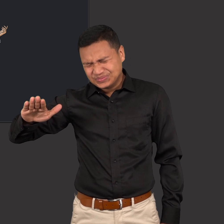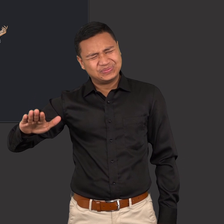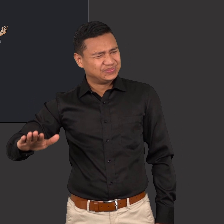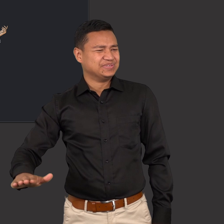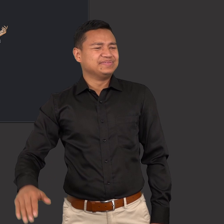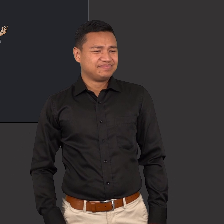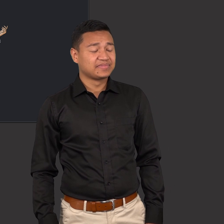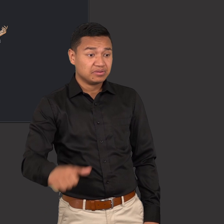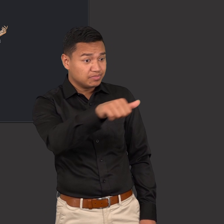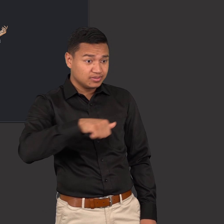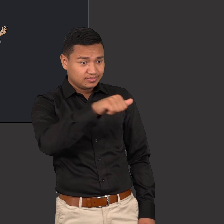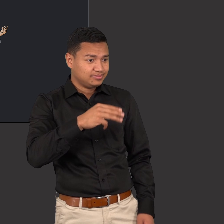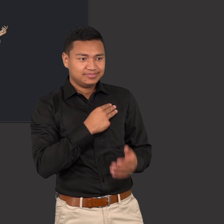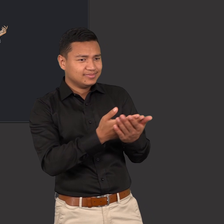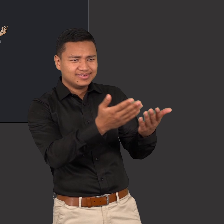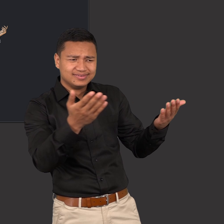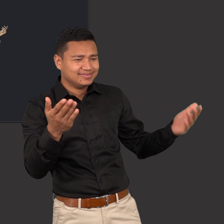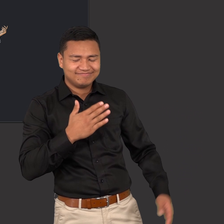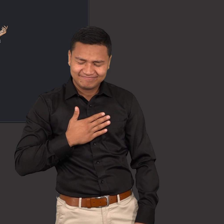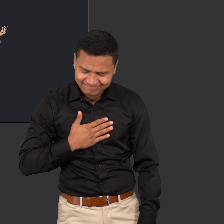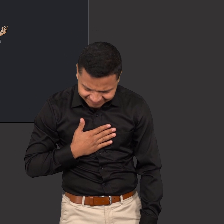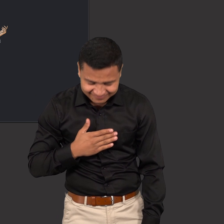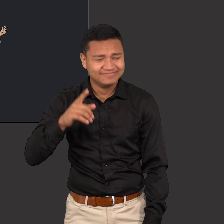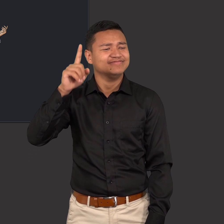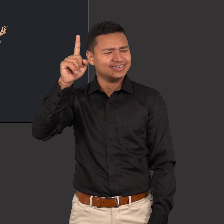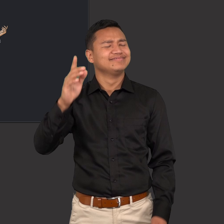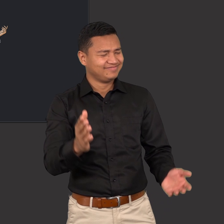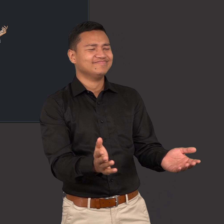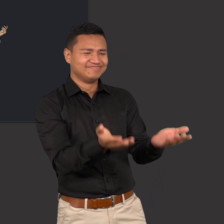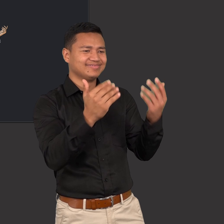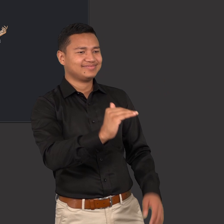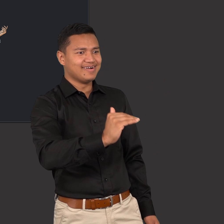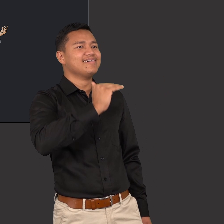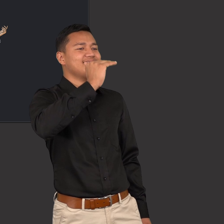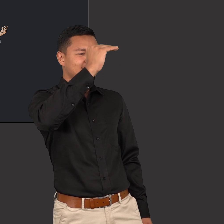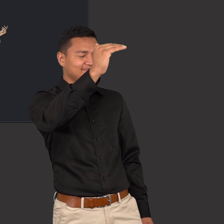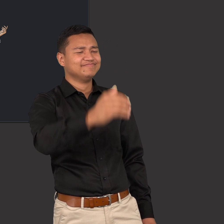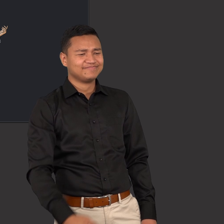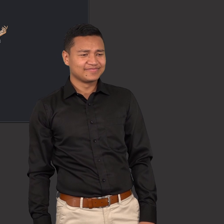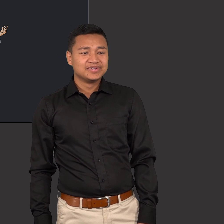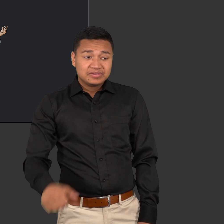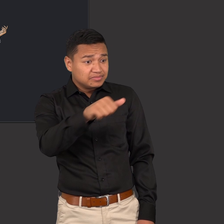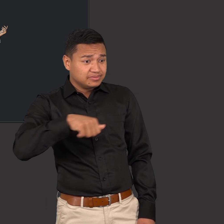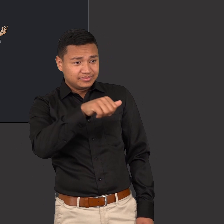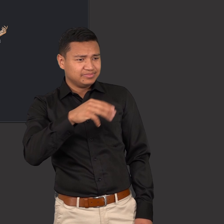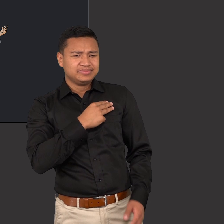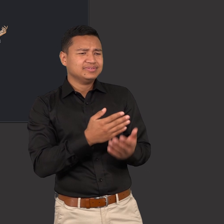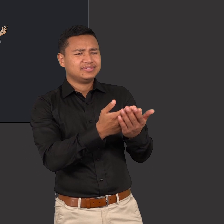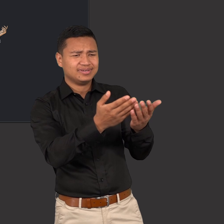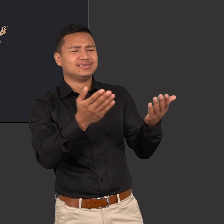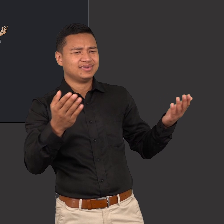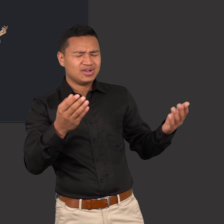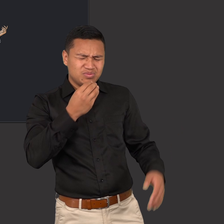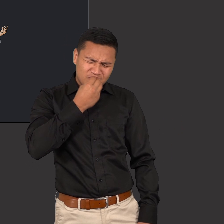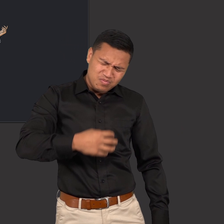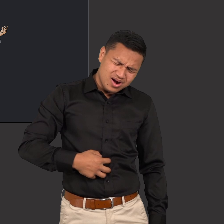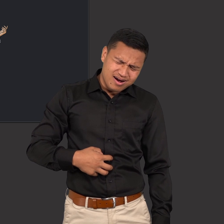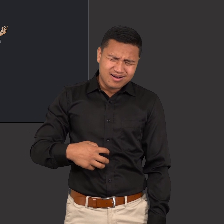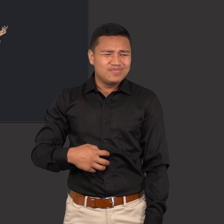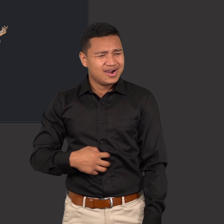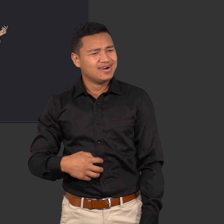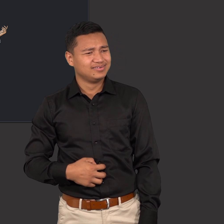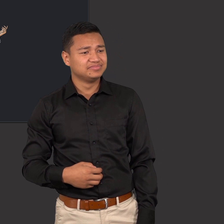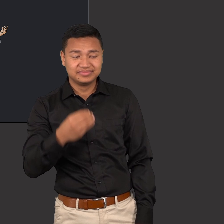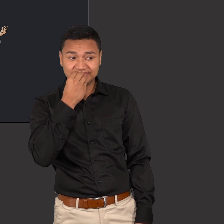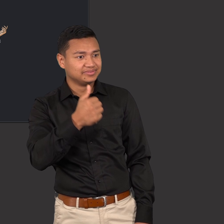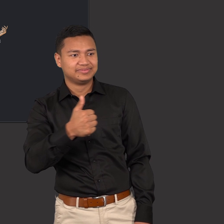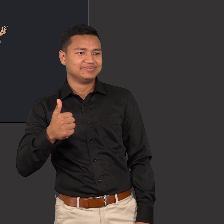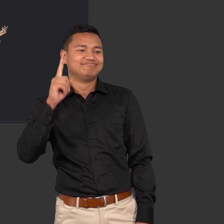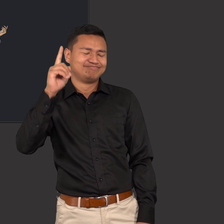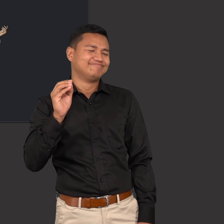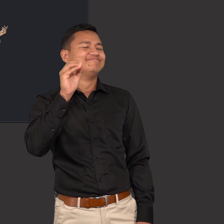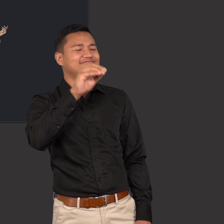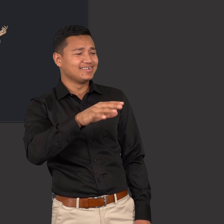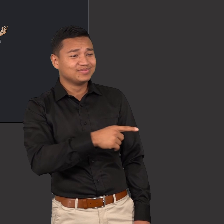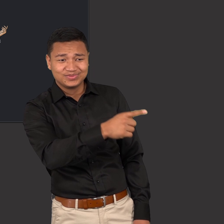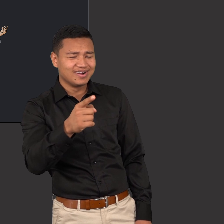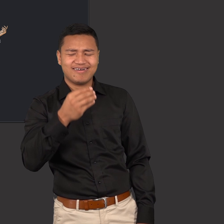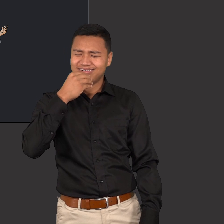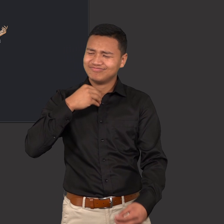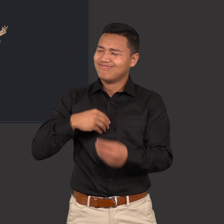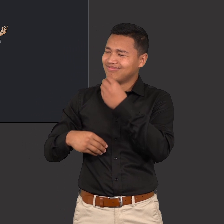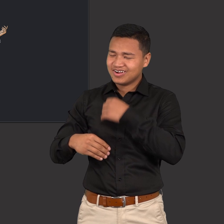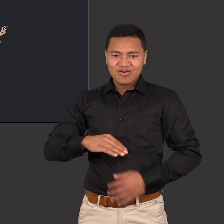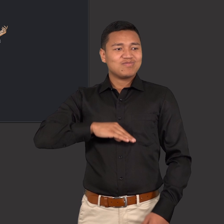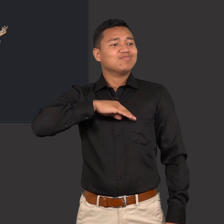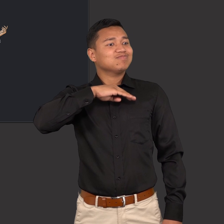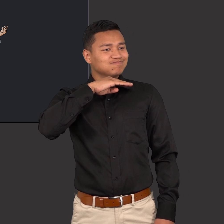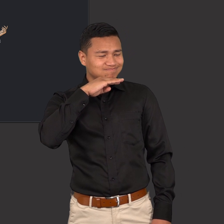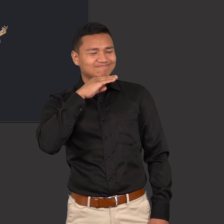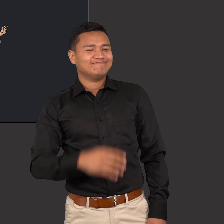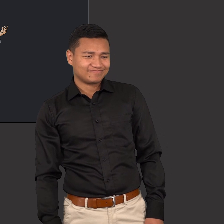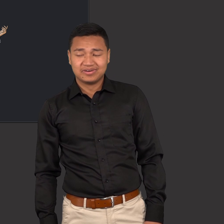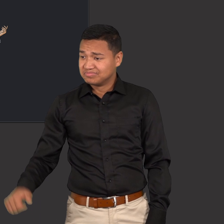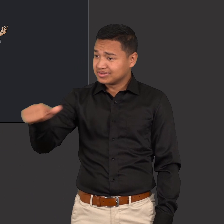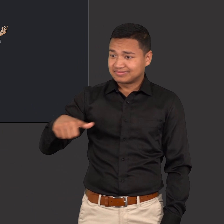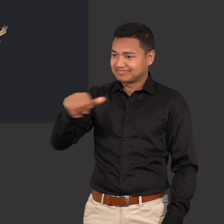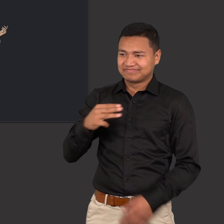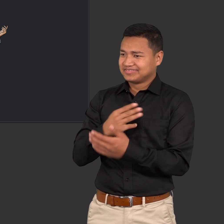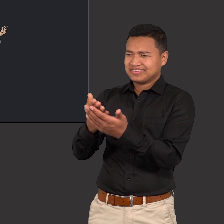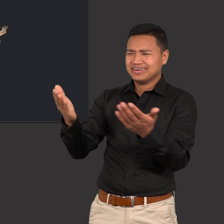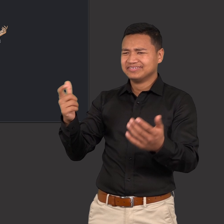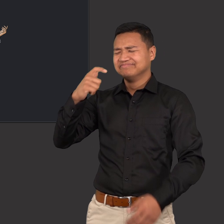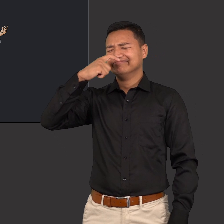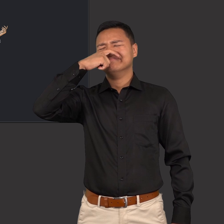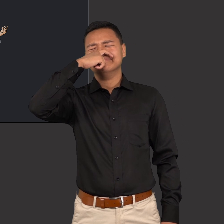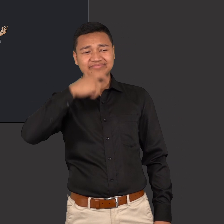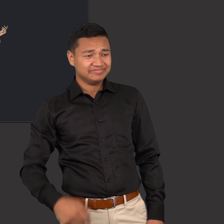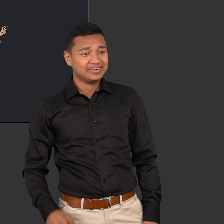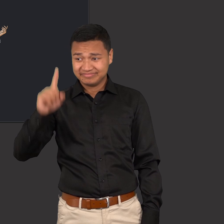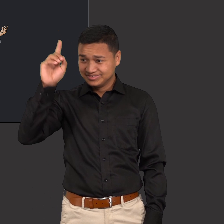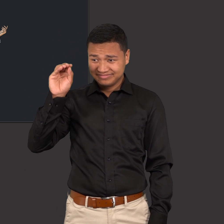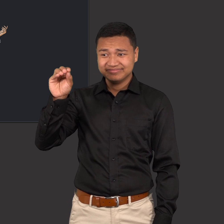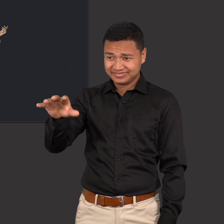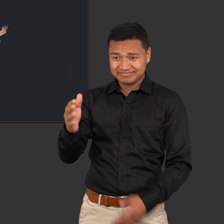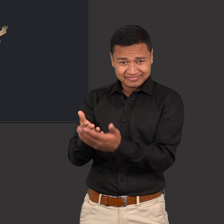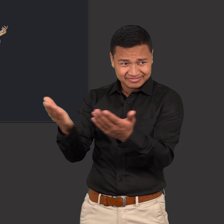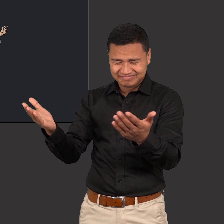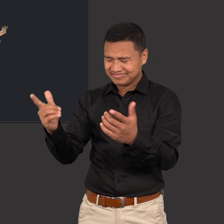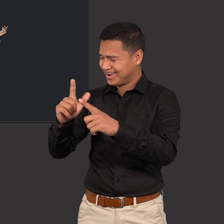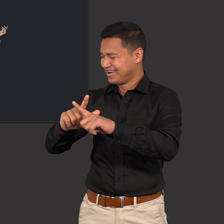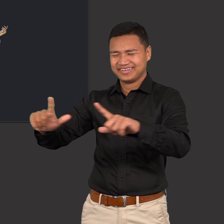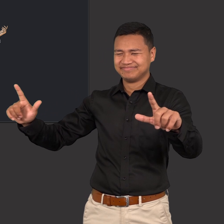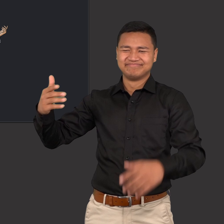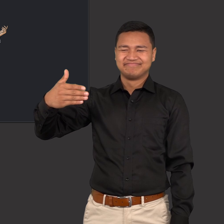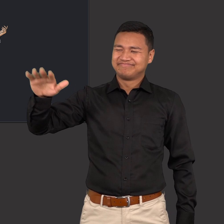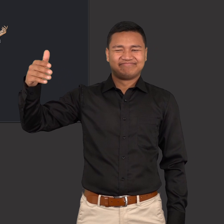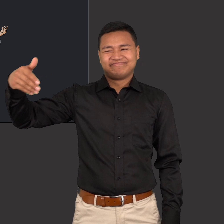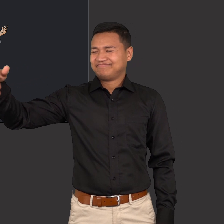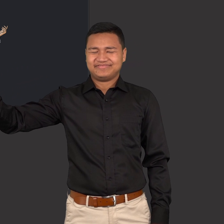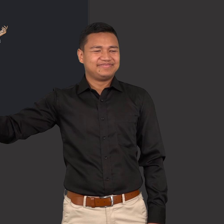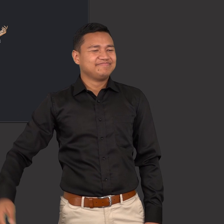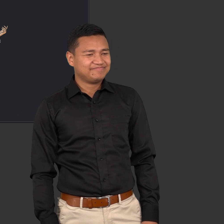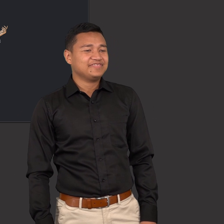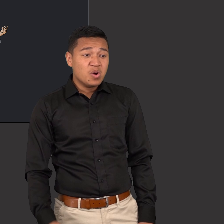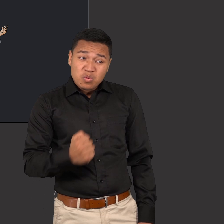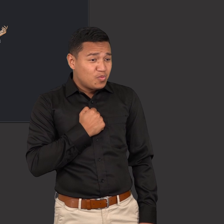He has filled the hungry with good things, but has sent the rich away empty.